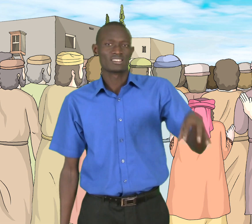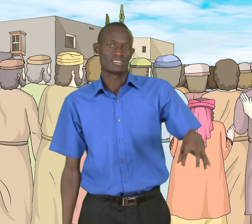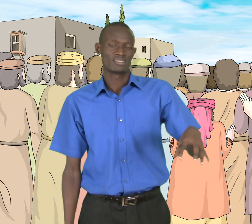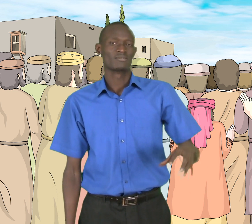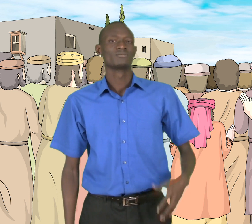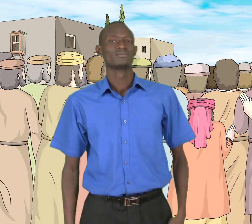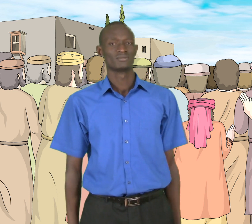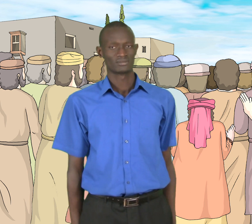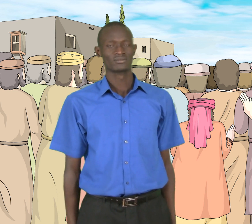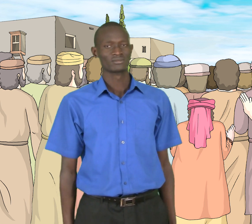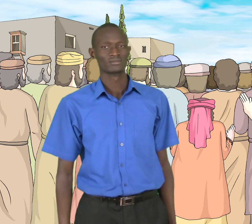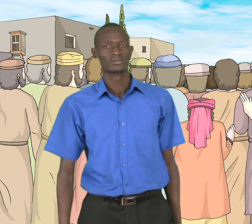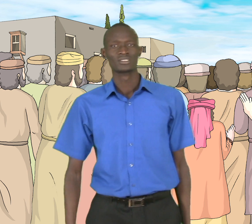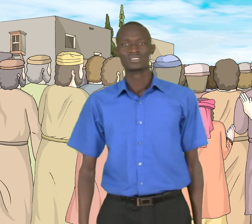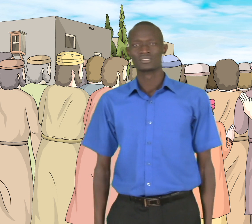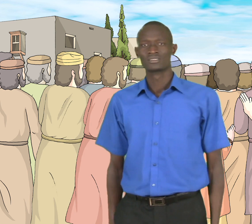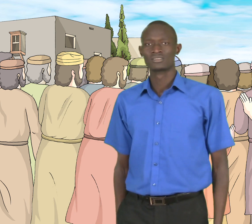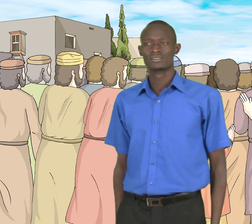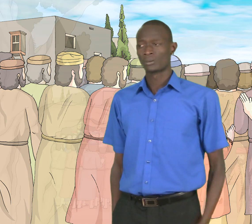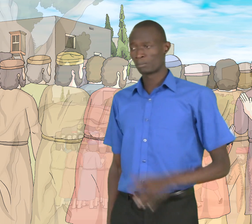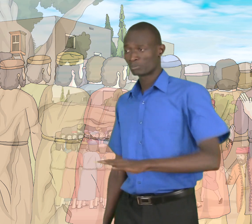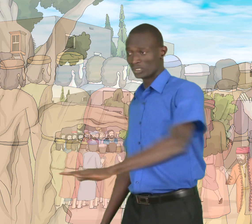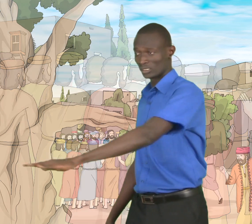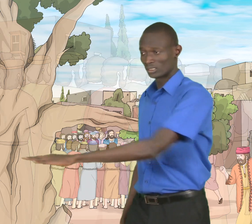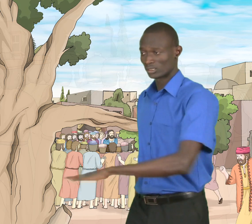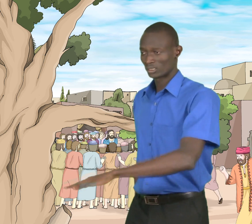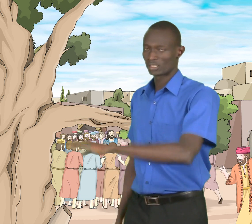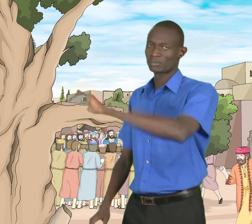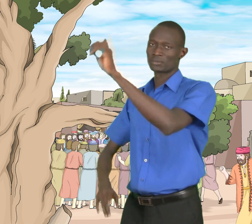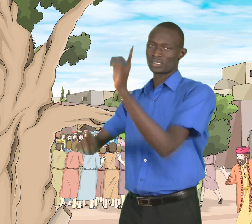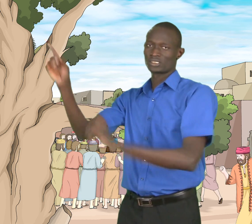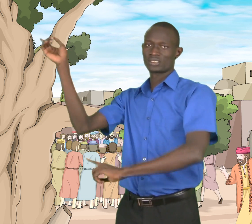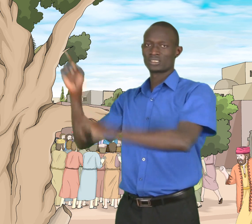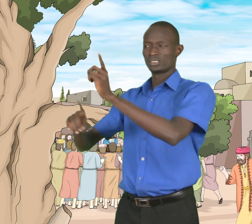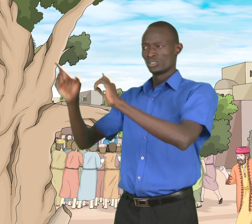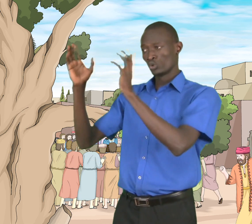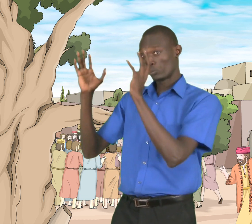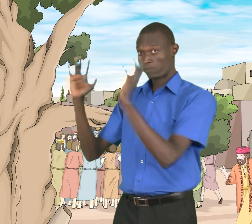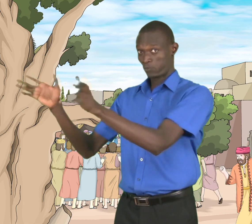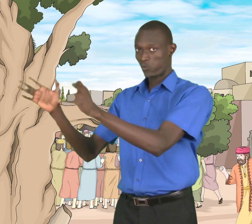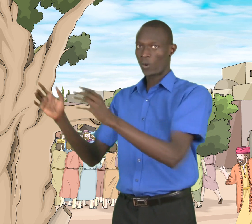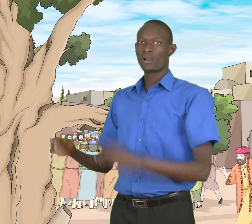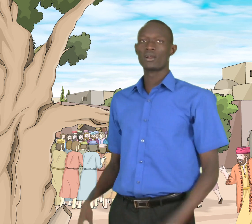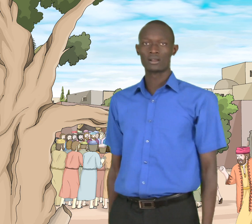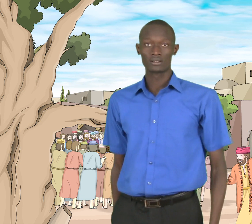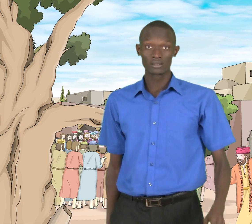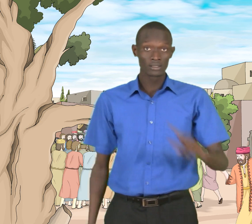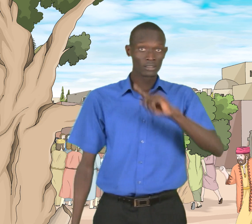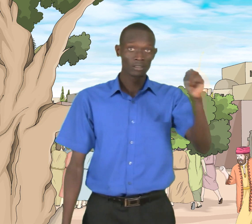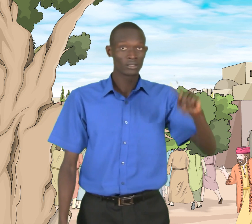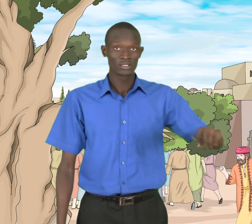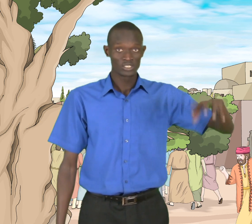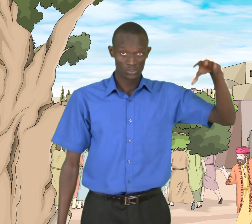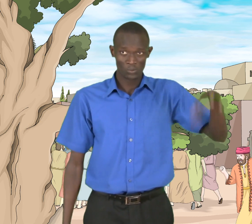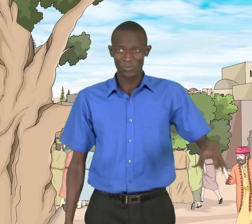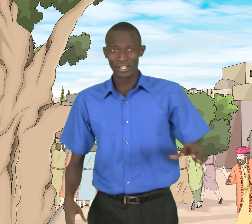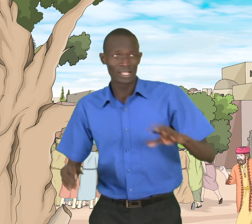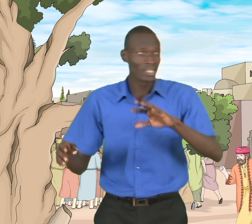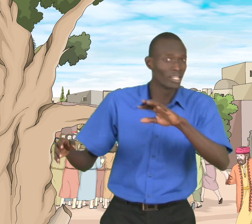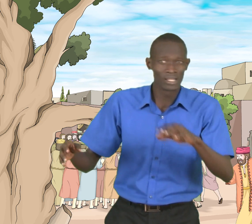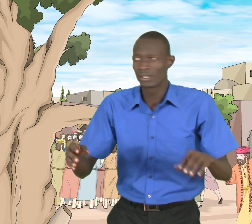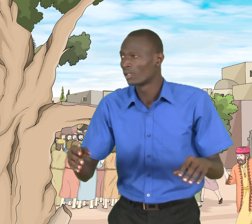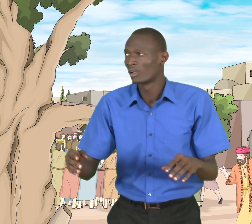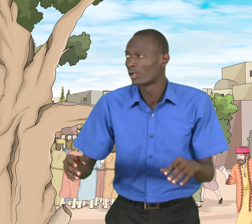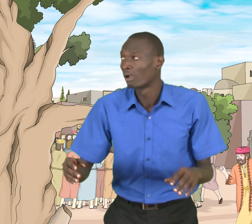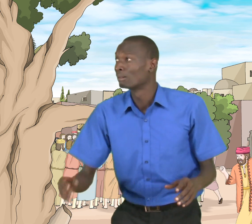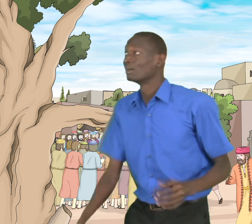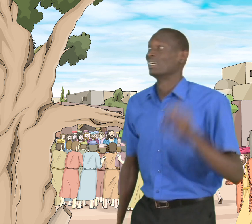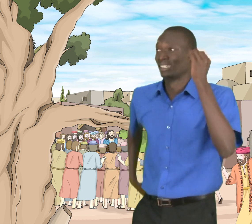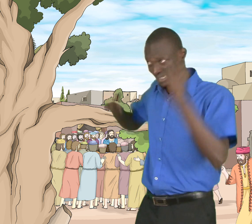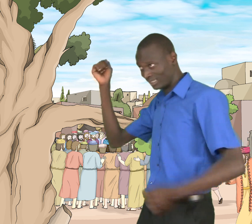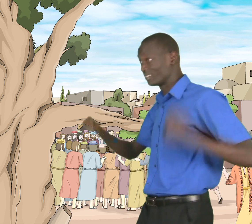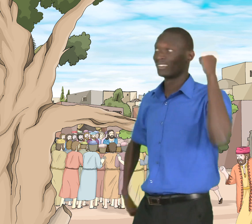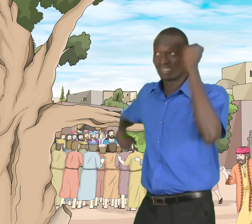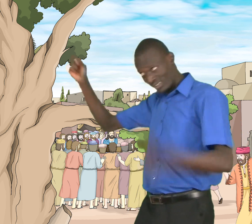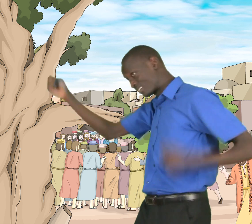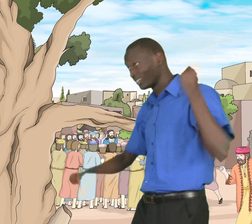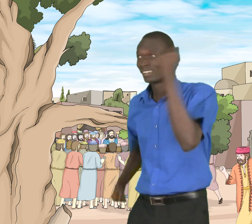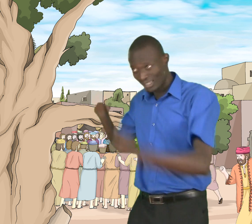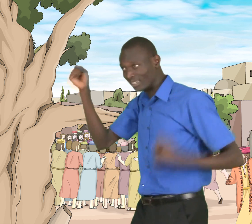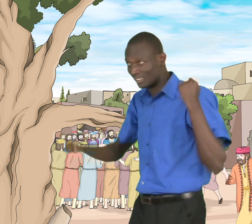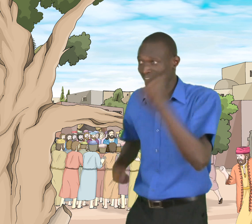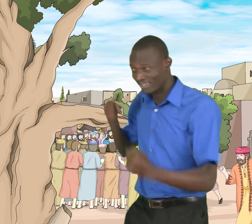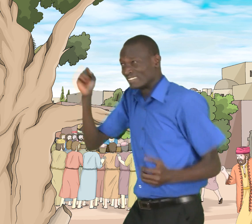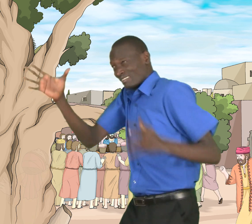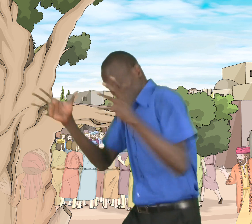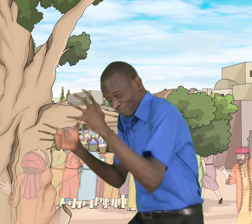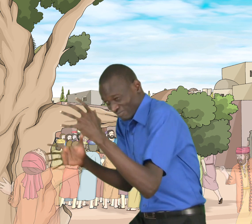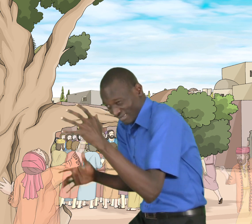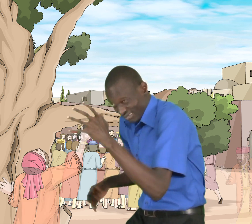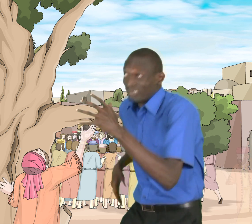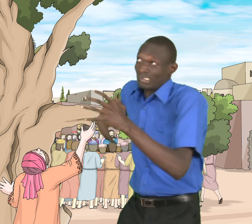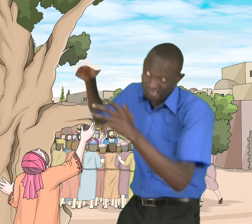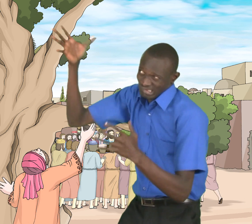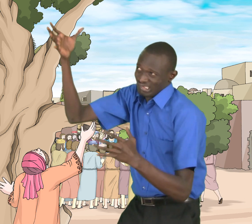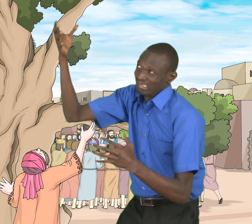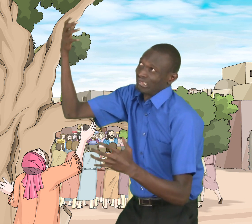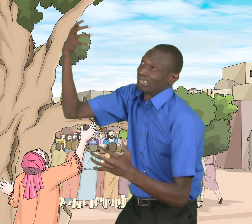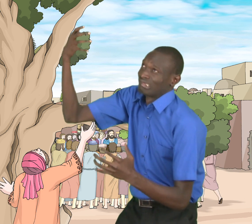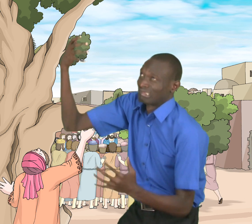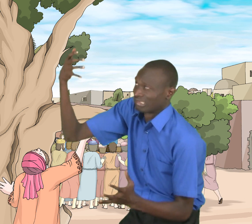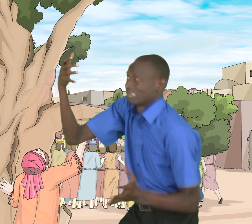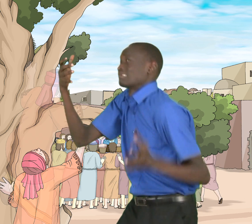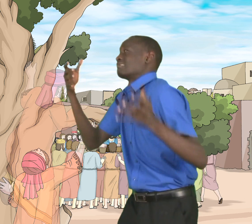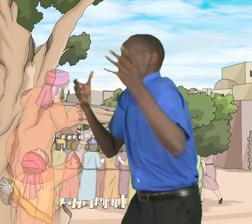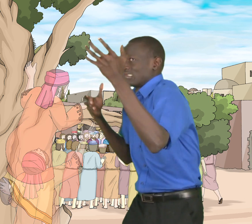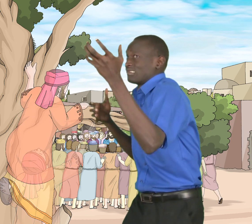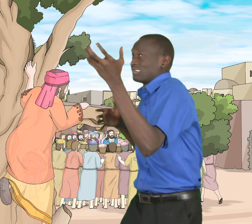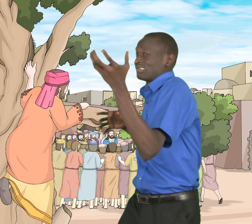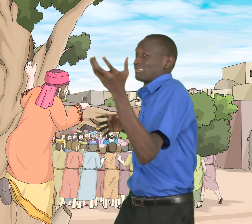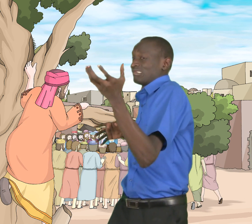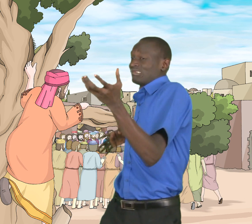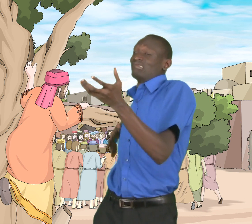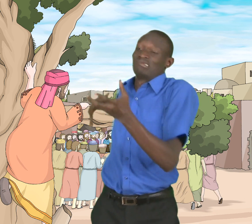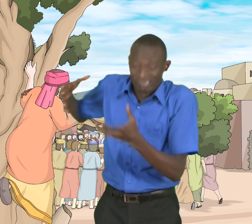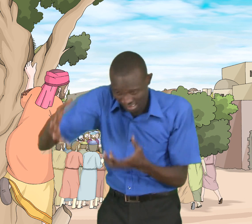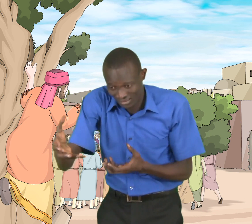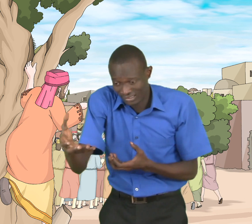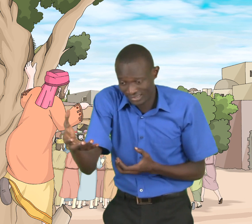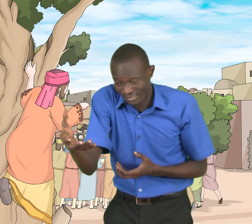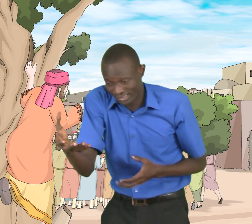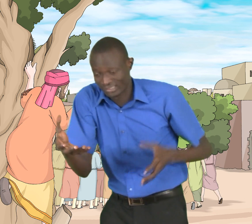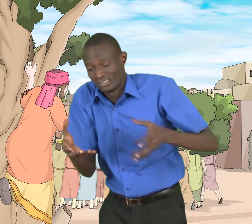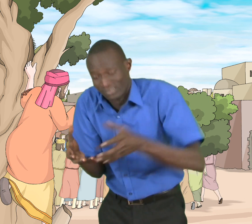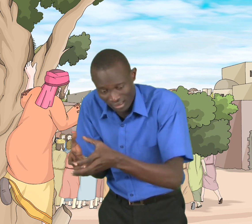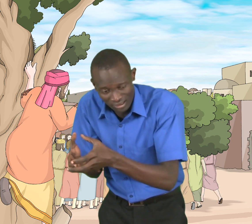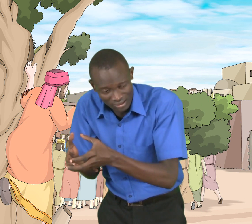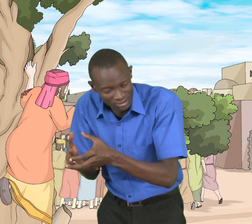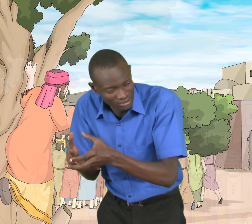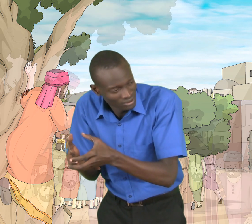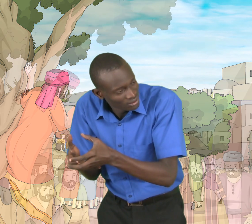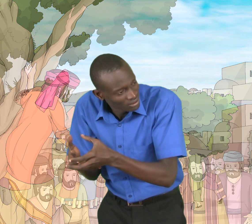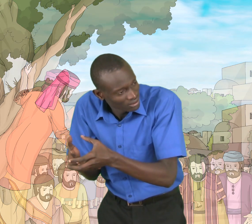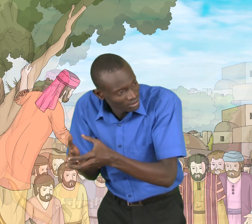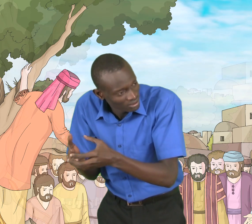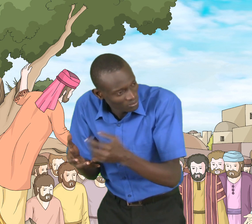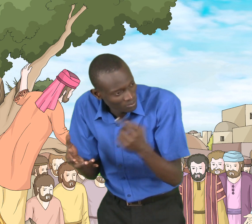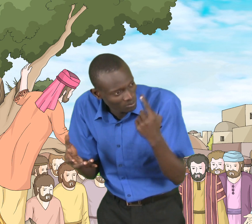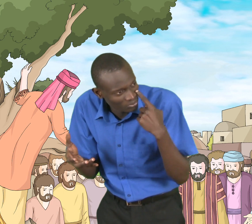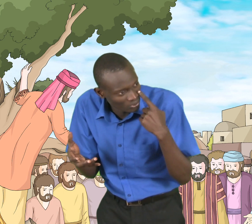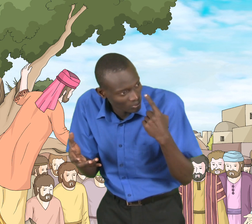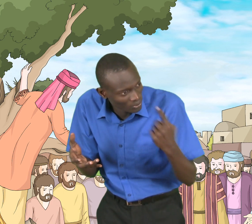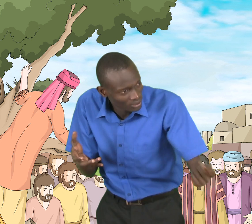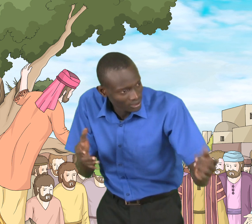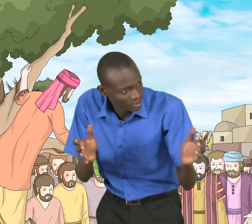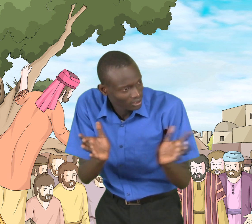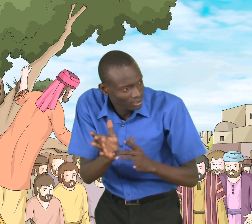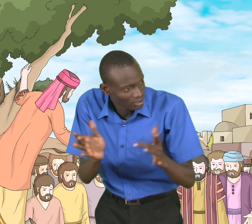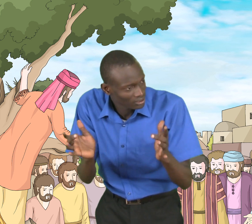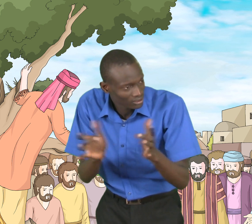So he ran on ahead and climbed a sycamore tree to see Him, since Jesus was about to pass that way.